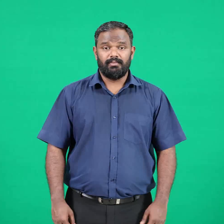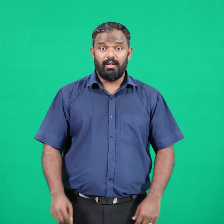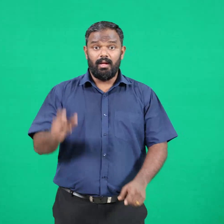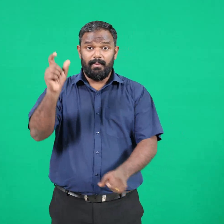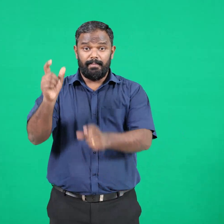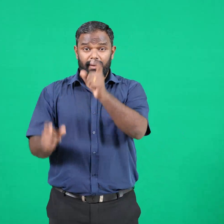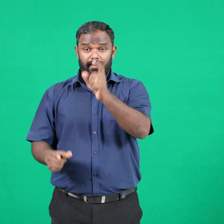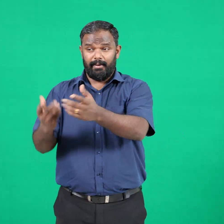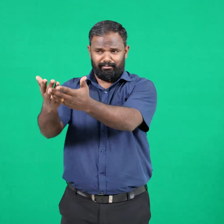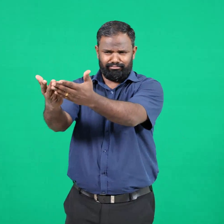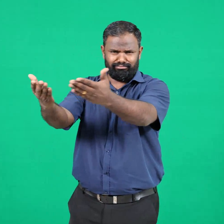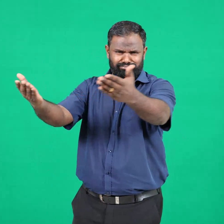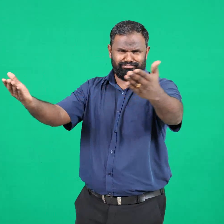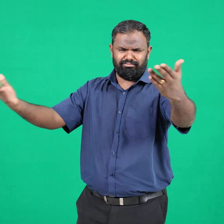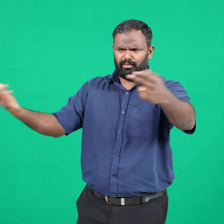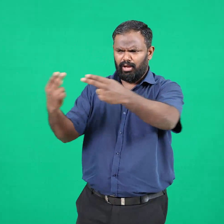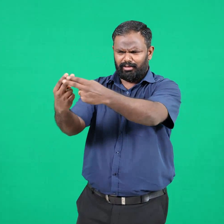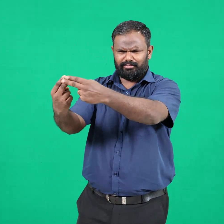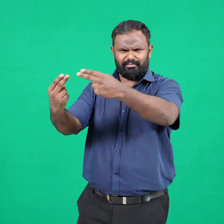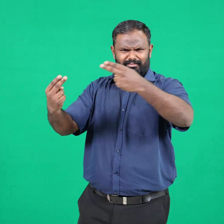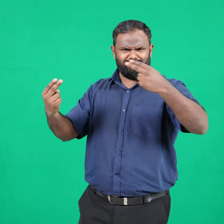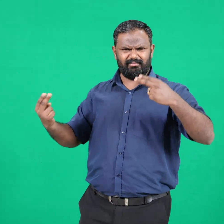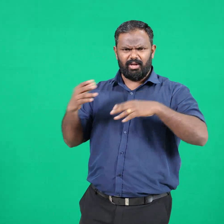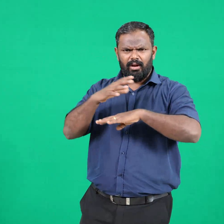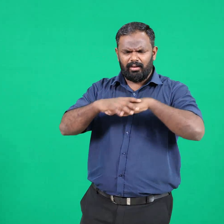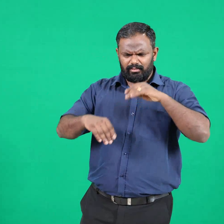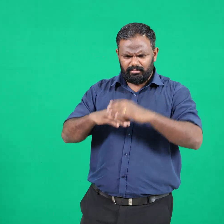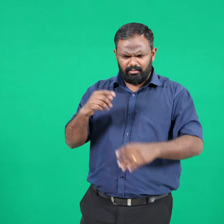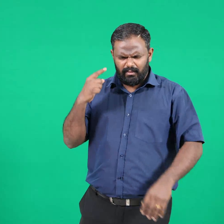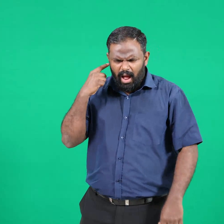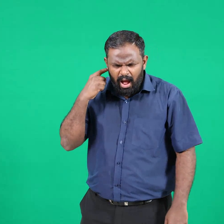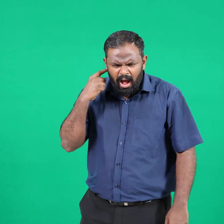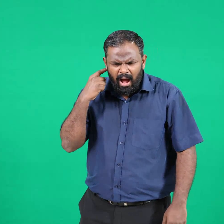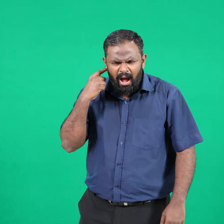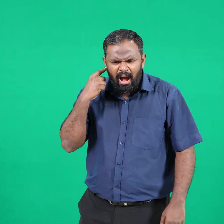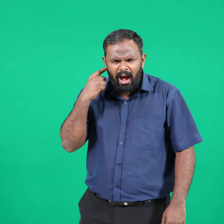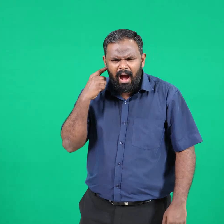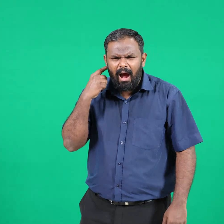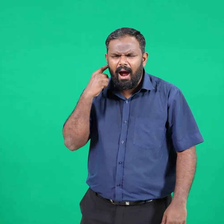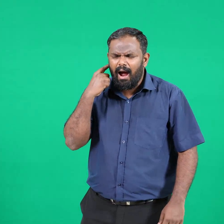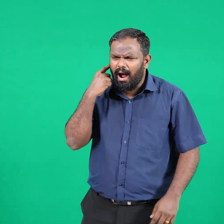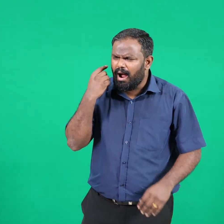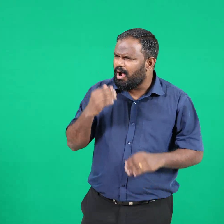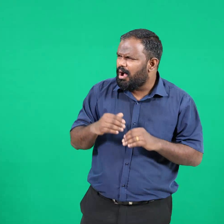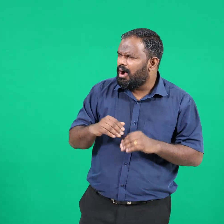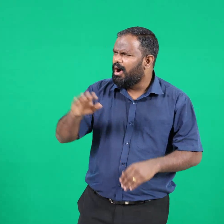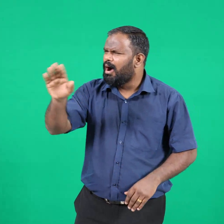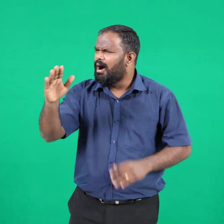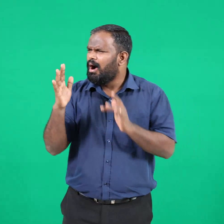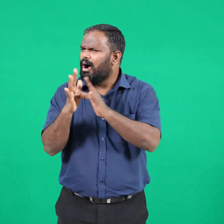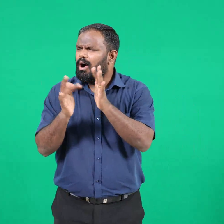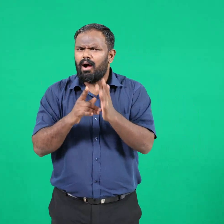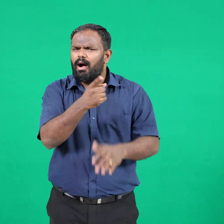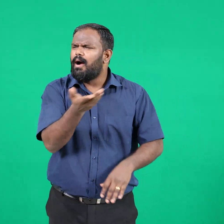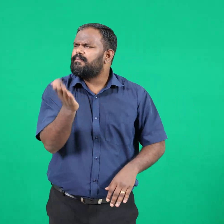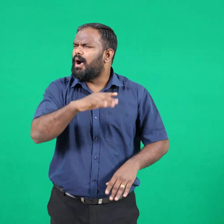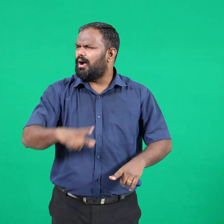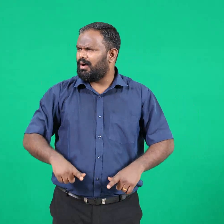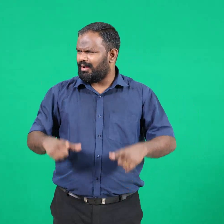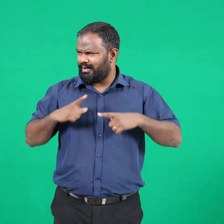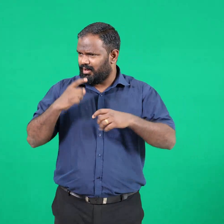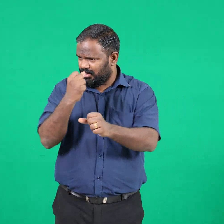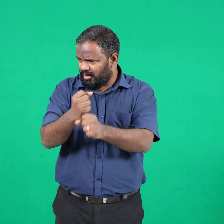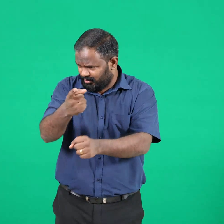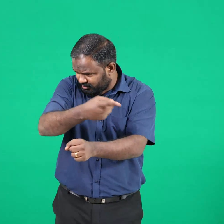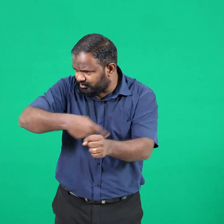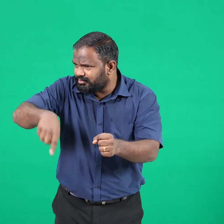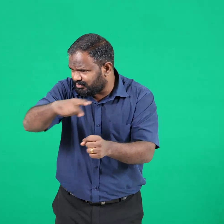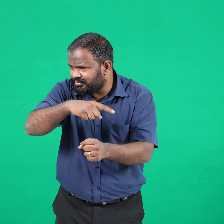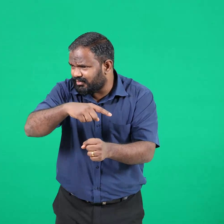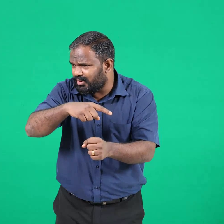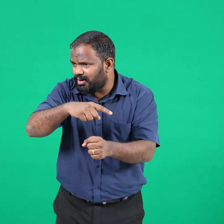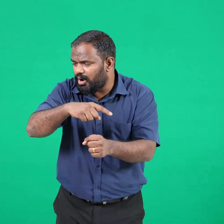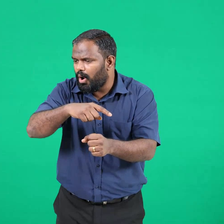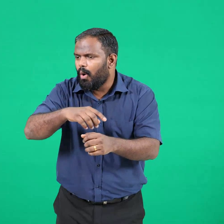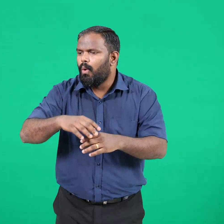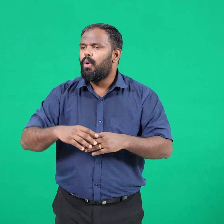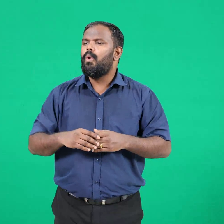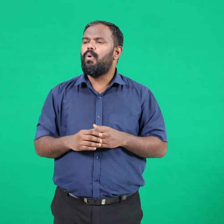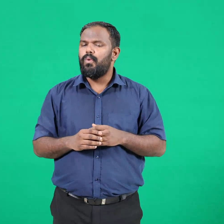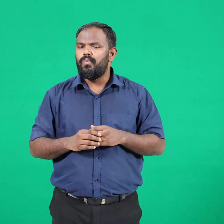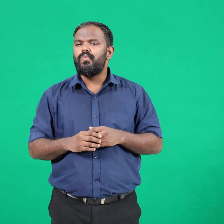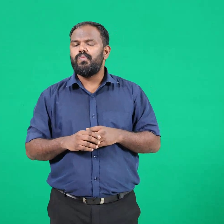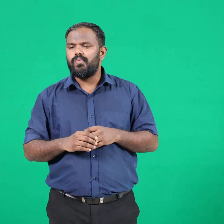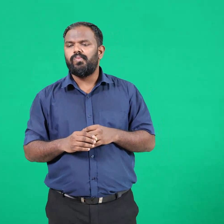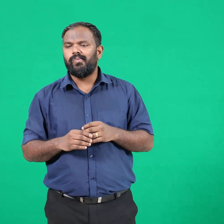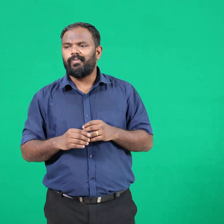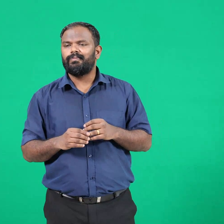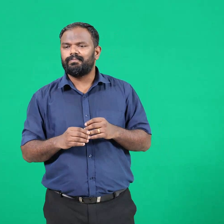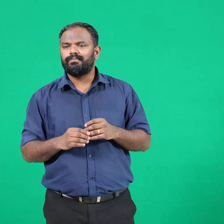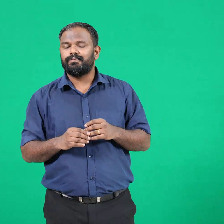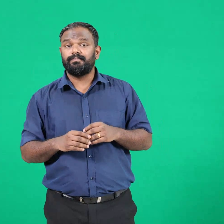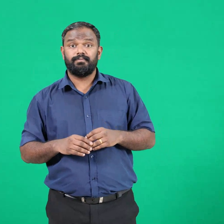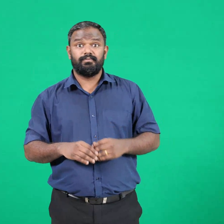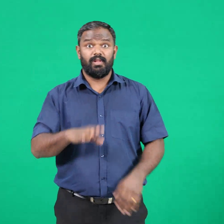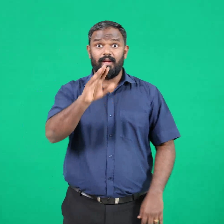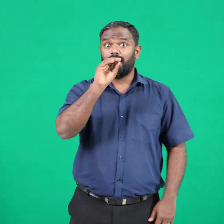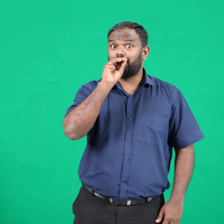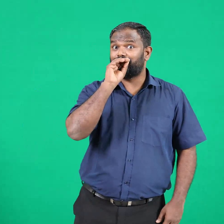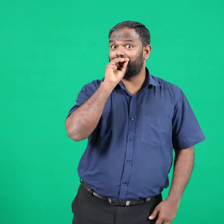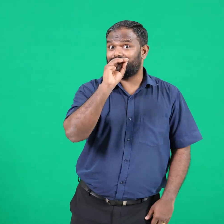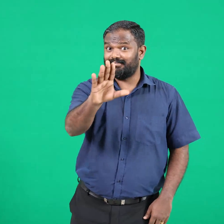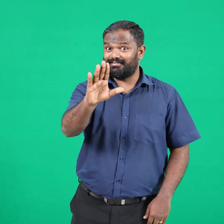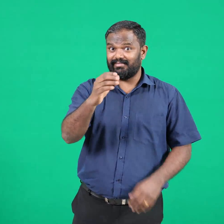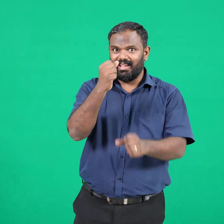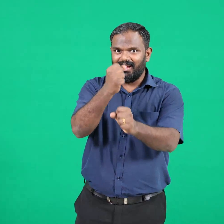When Pilate heard this, he asked if the man was a Galilean.